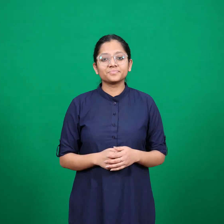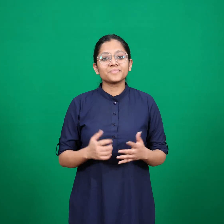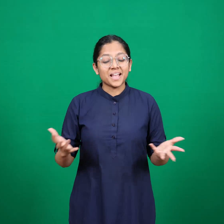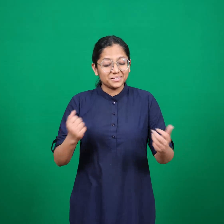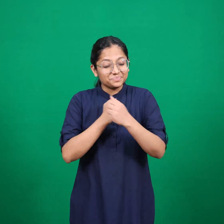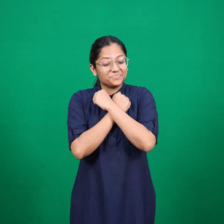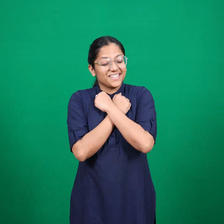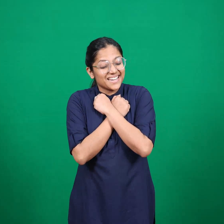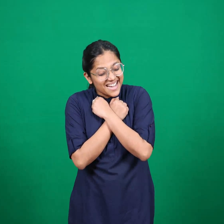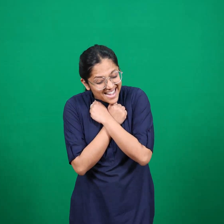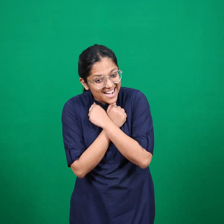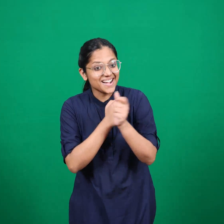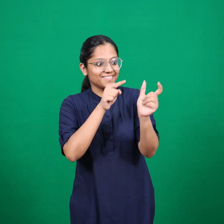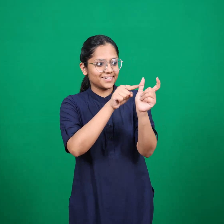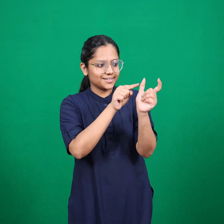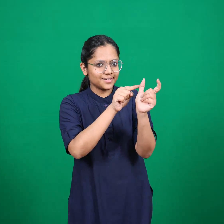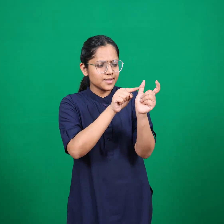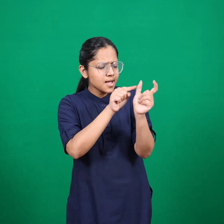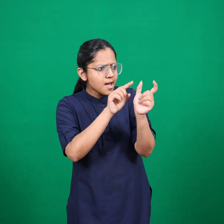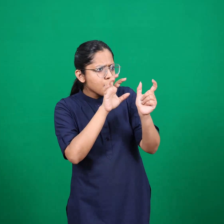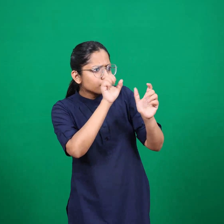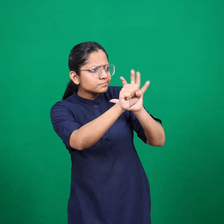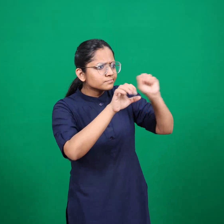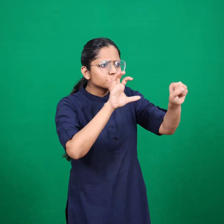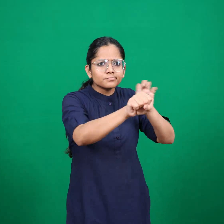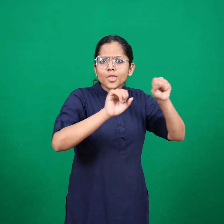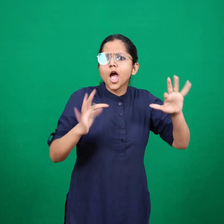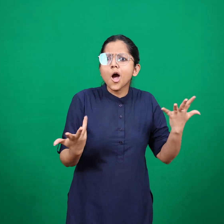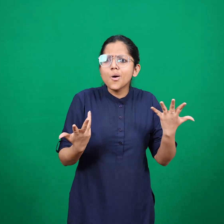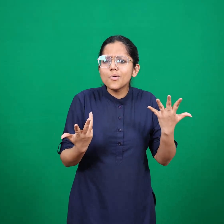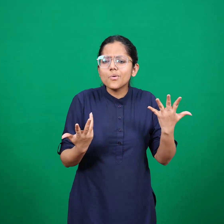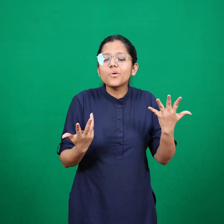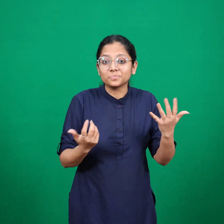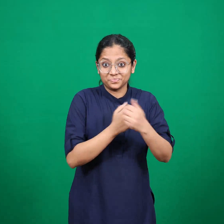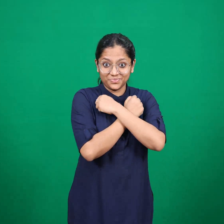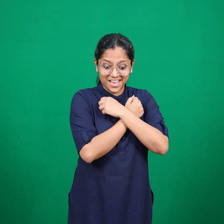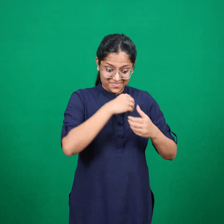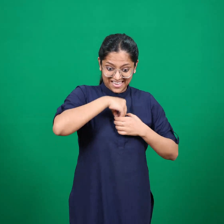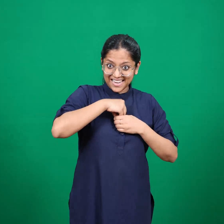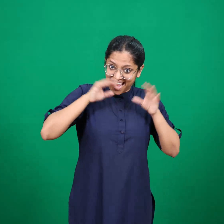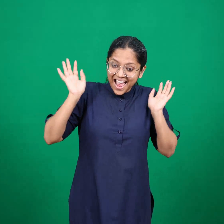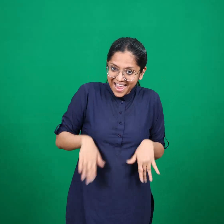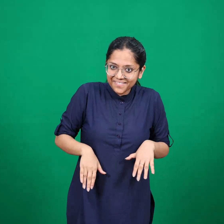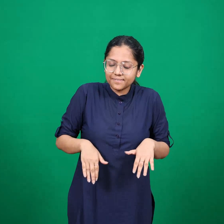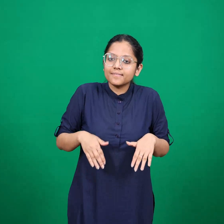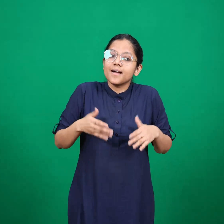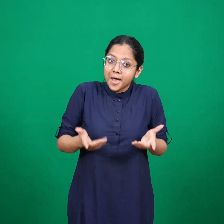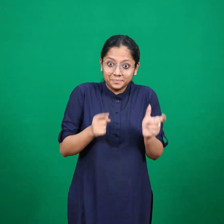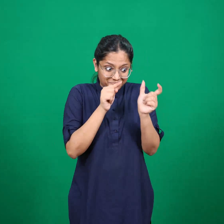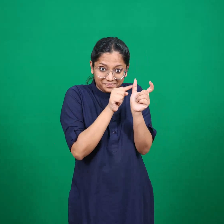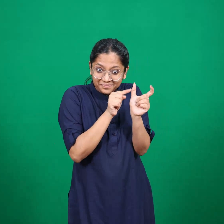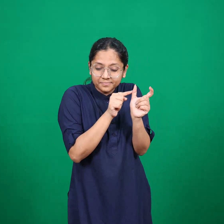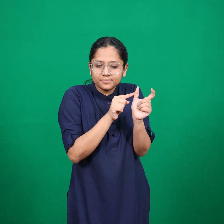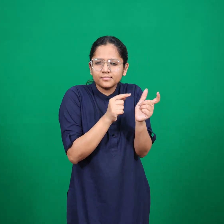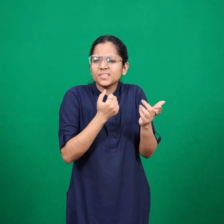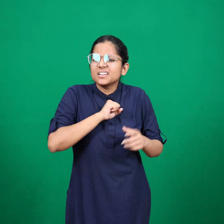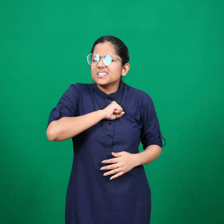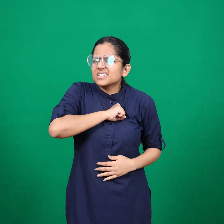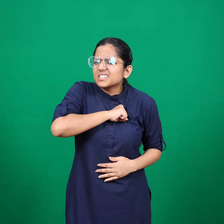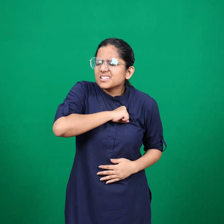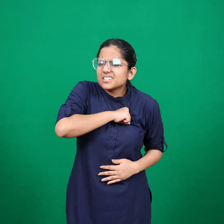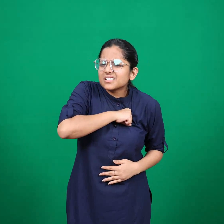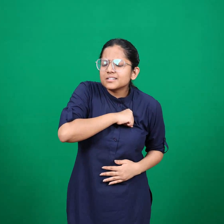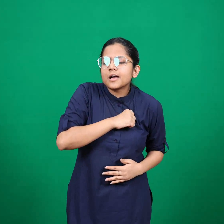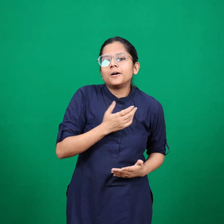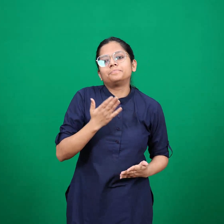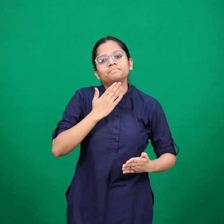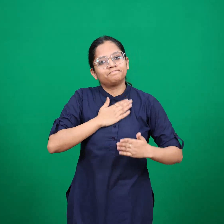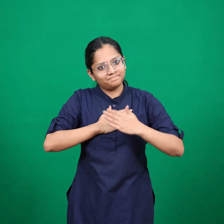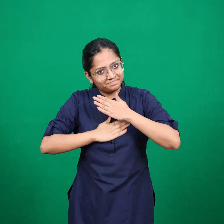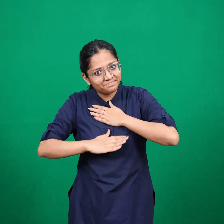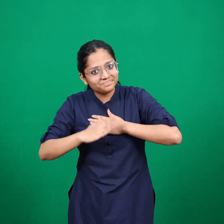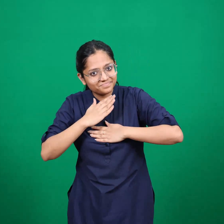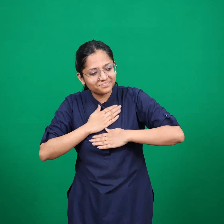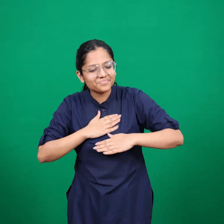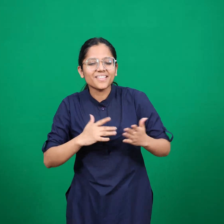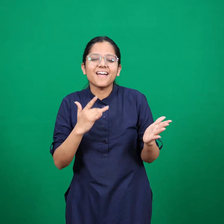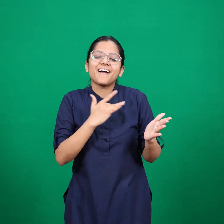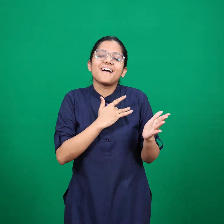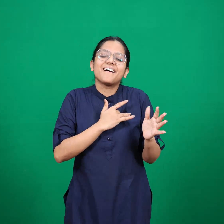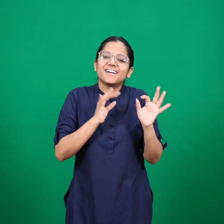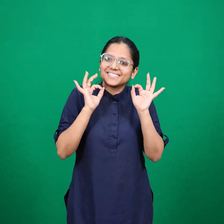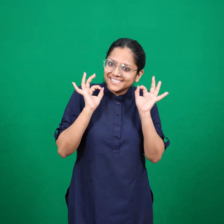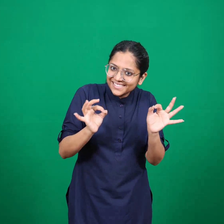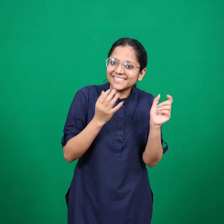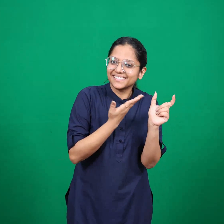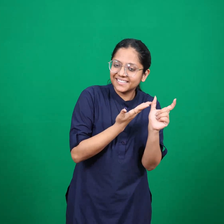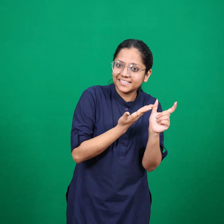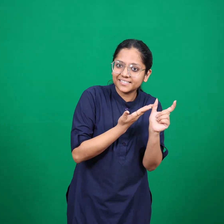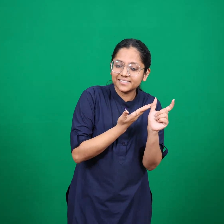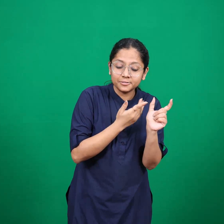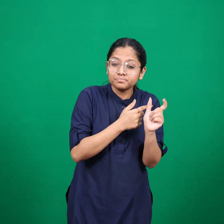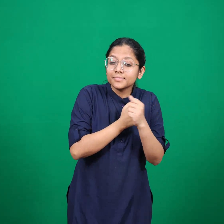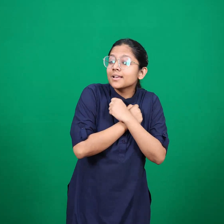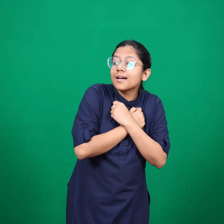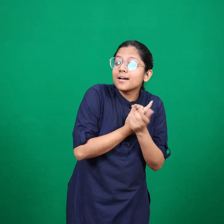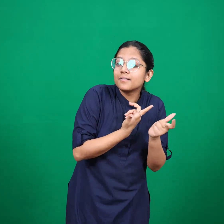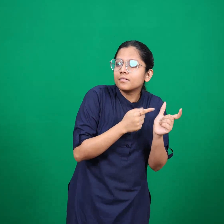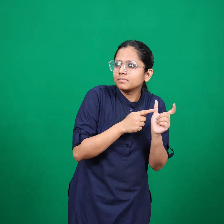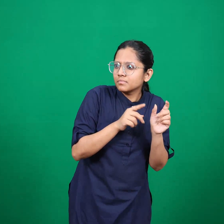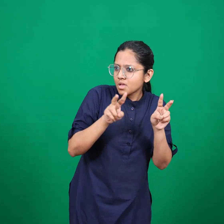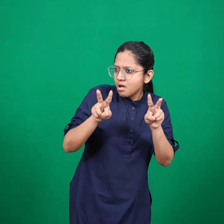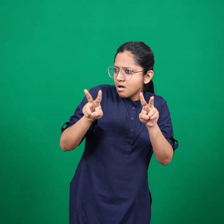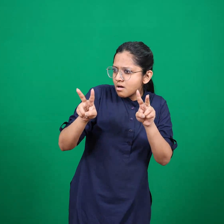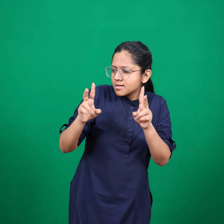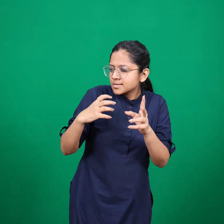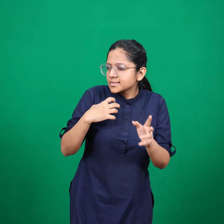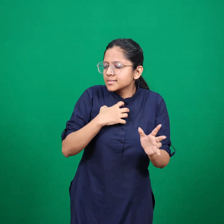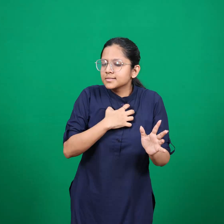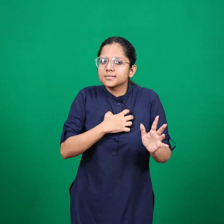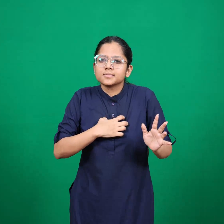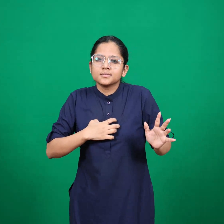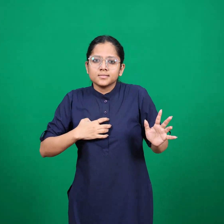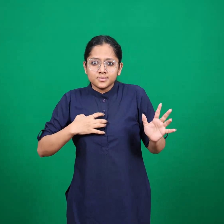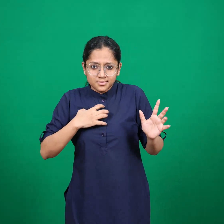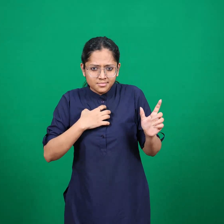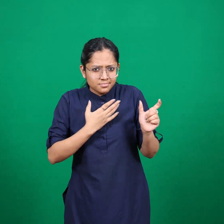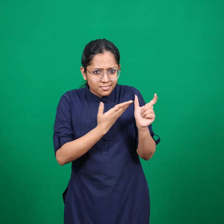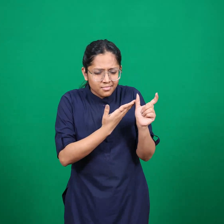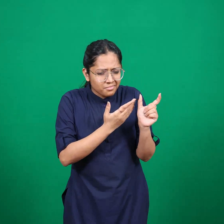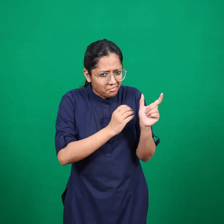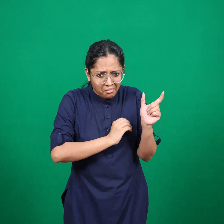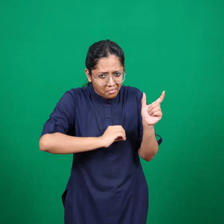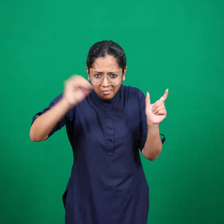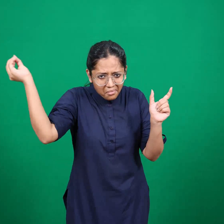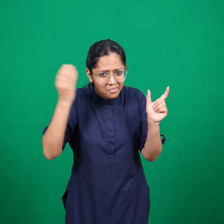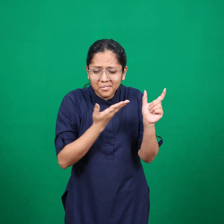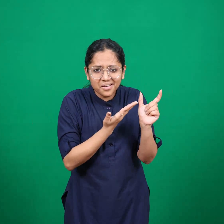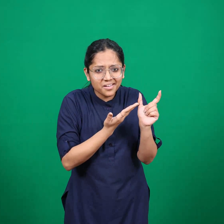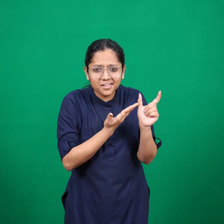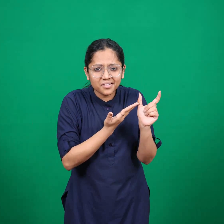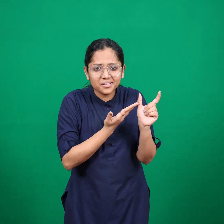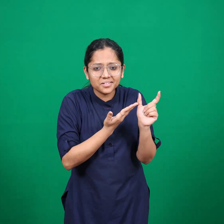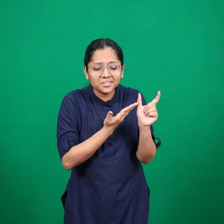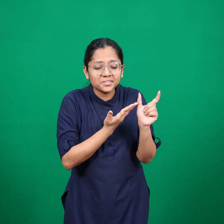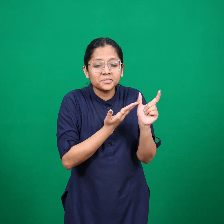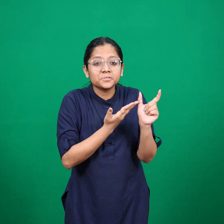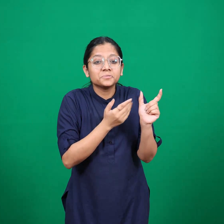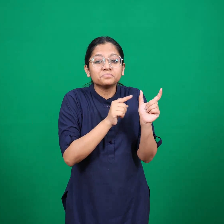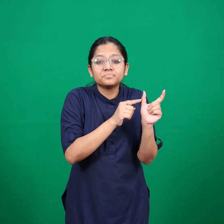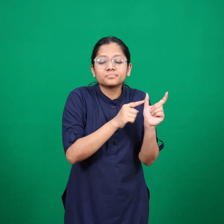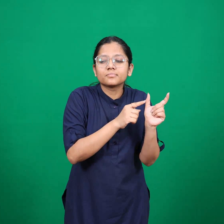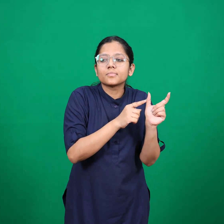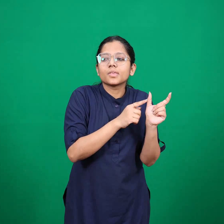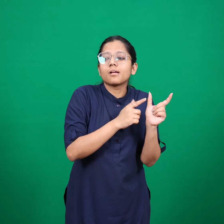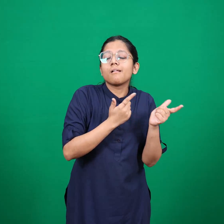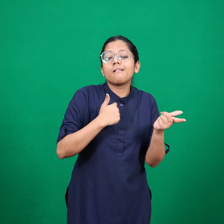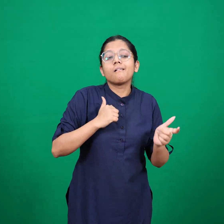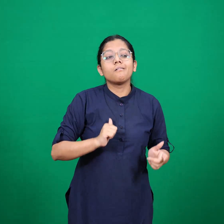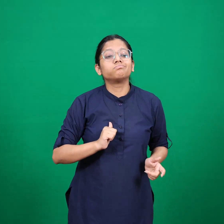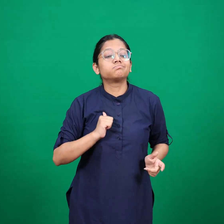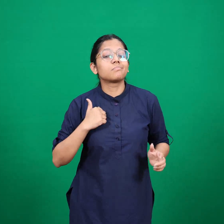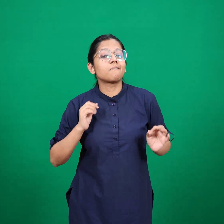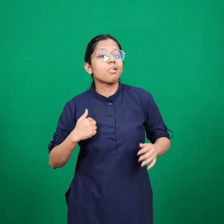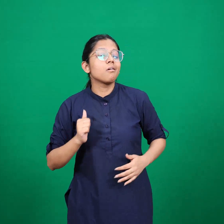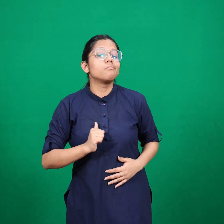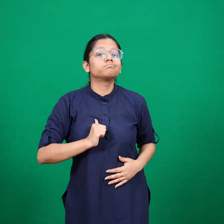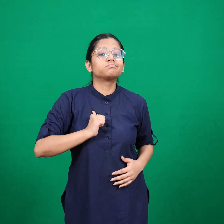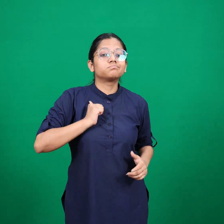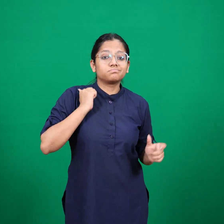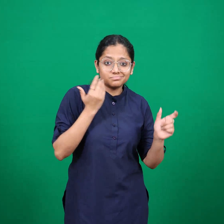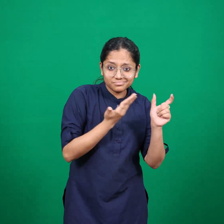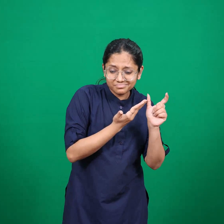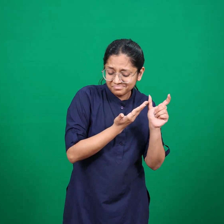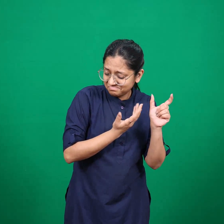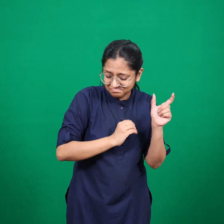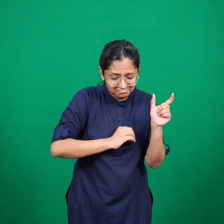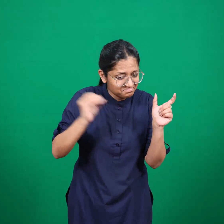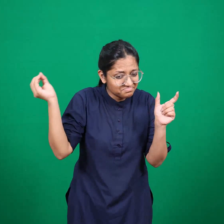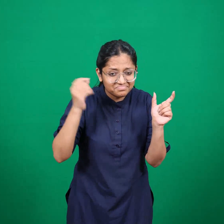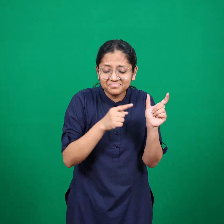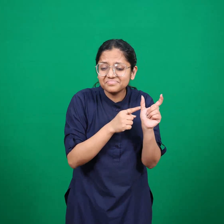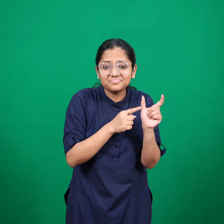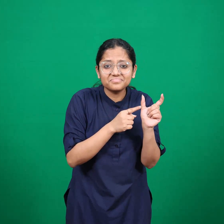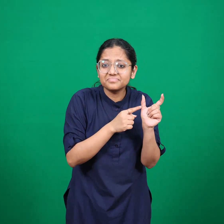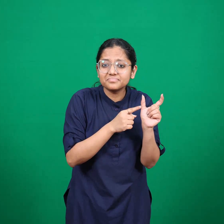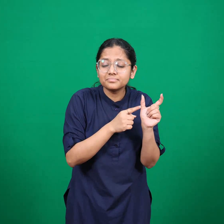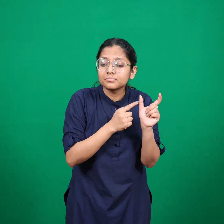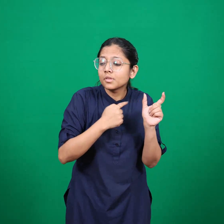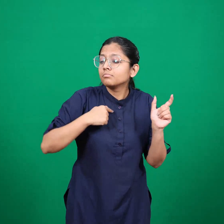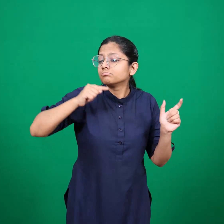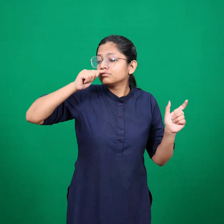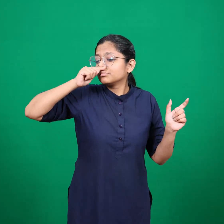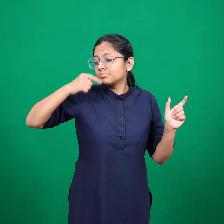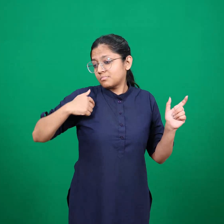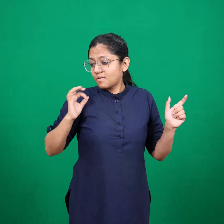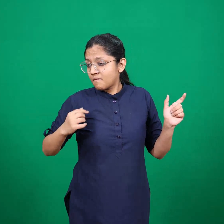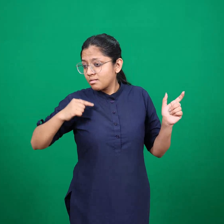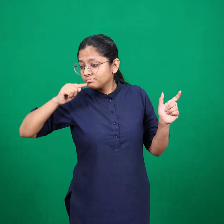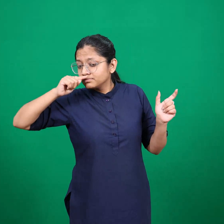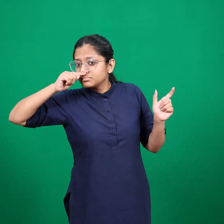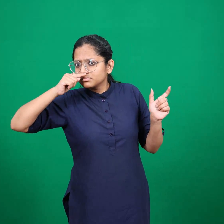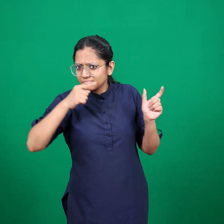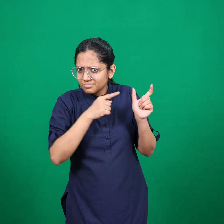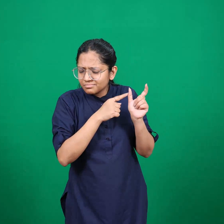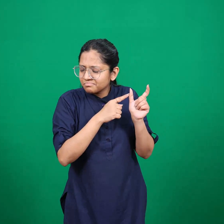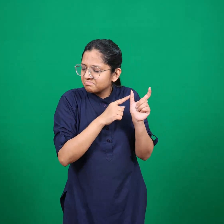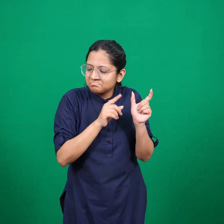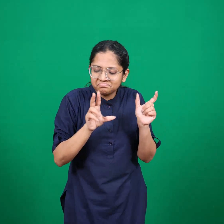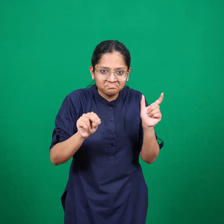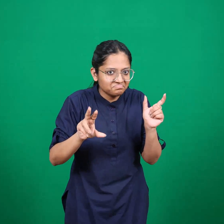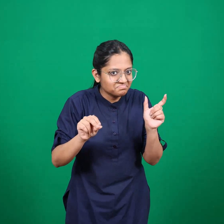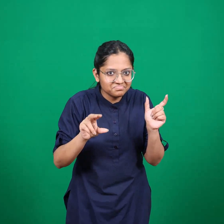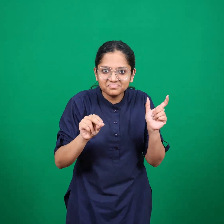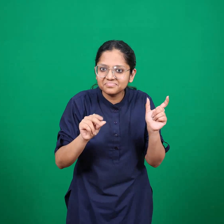Love is patient, love is kind. It does not envy, it does not boast, it is not proud.